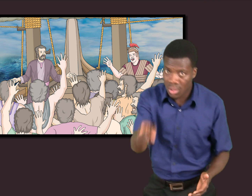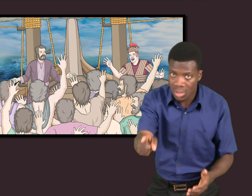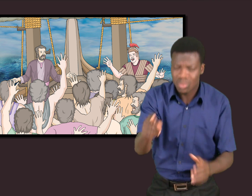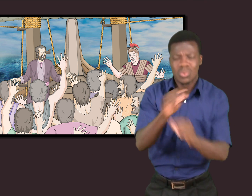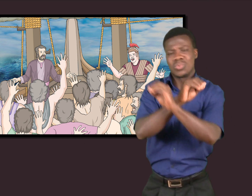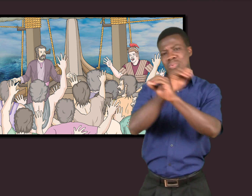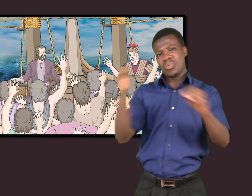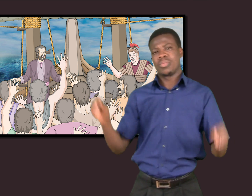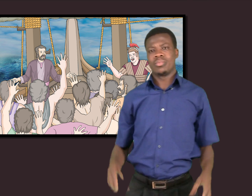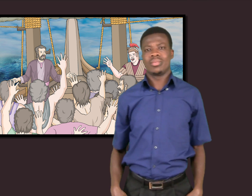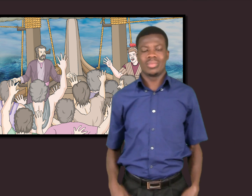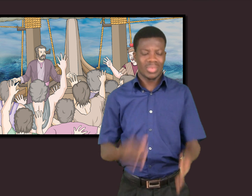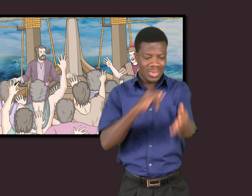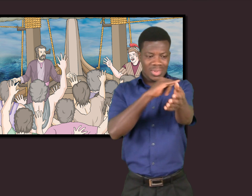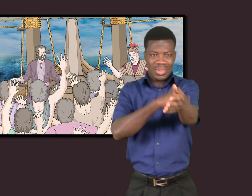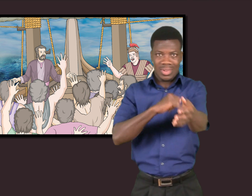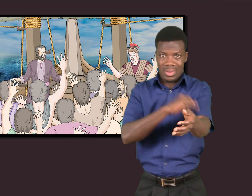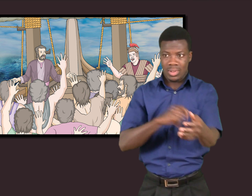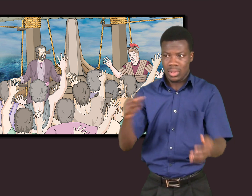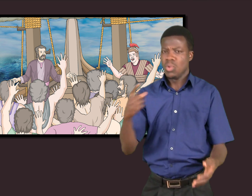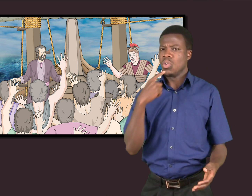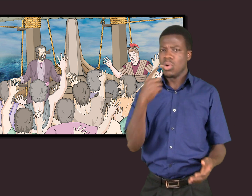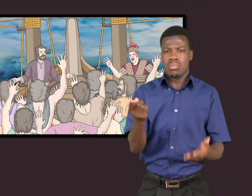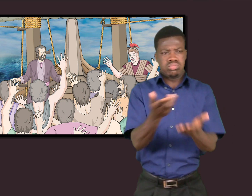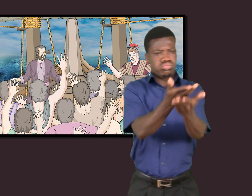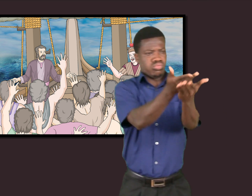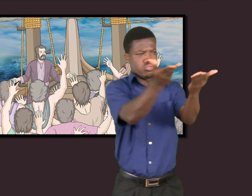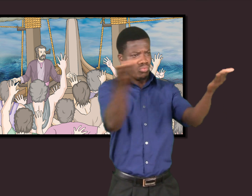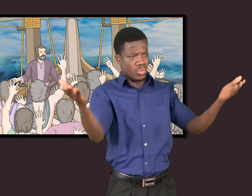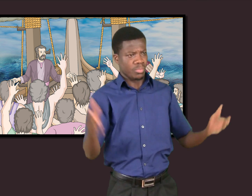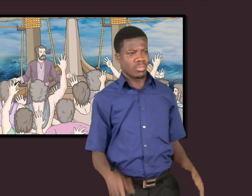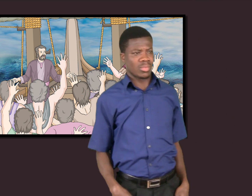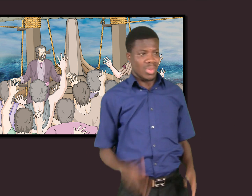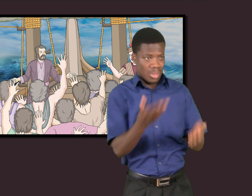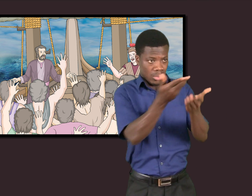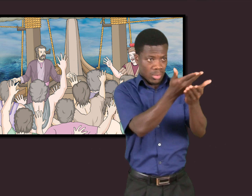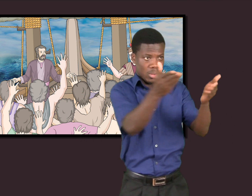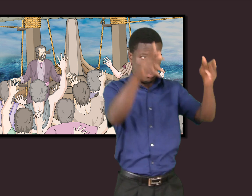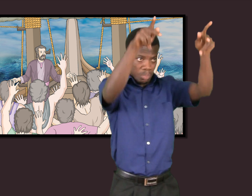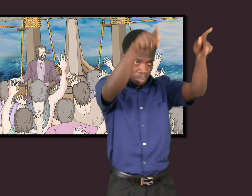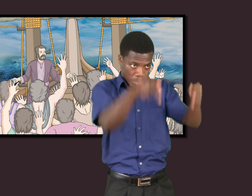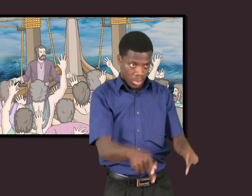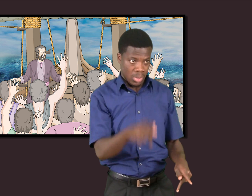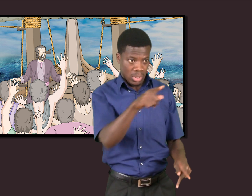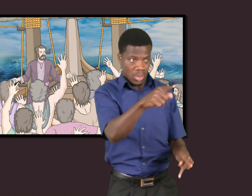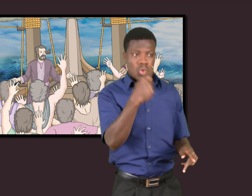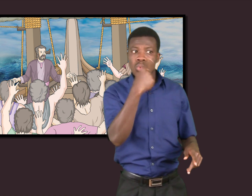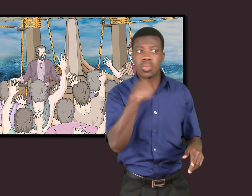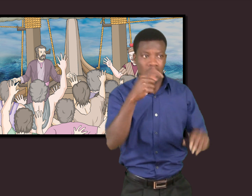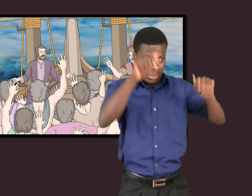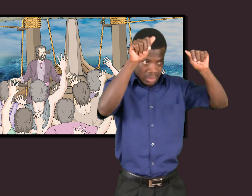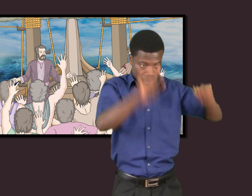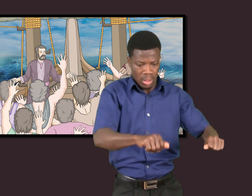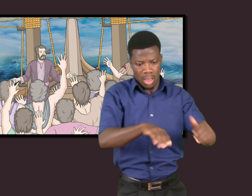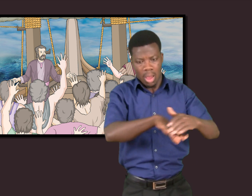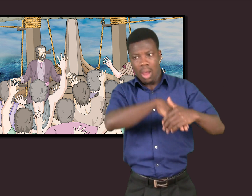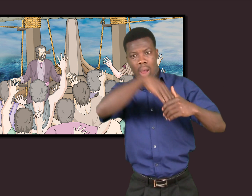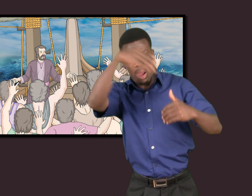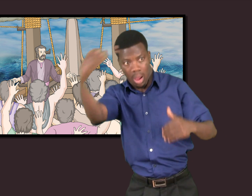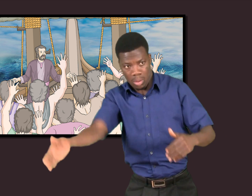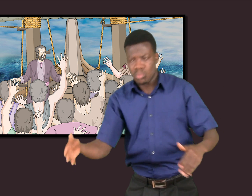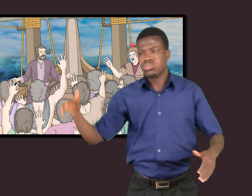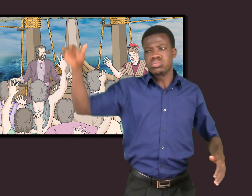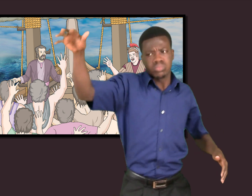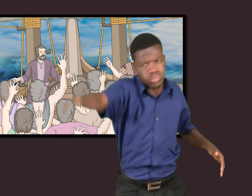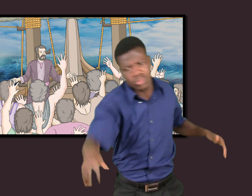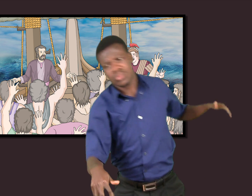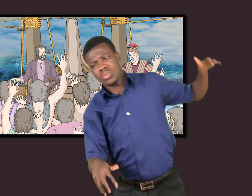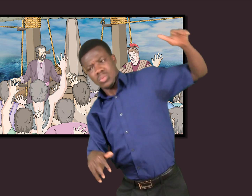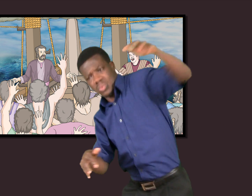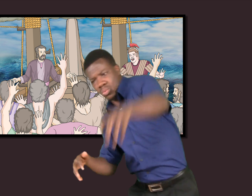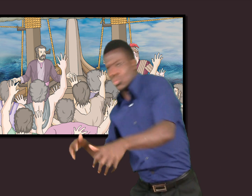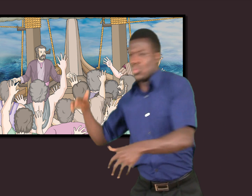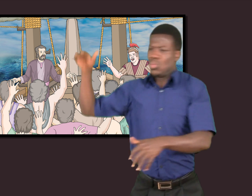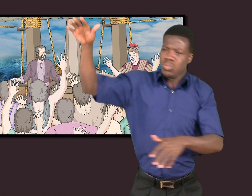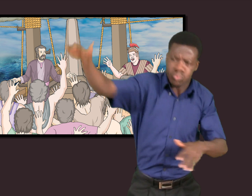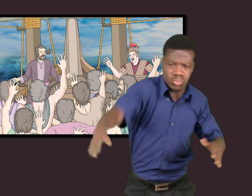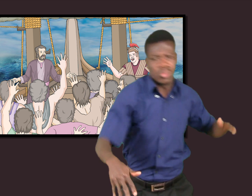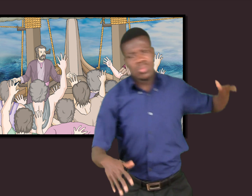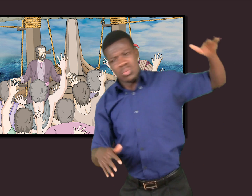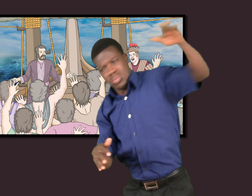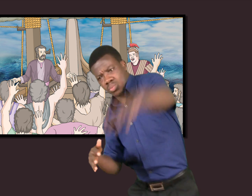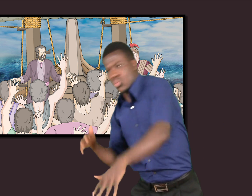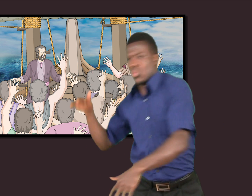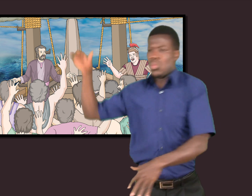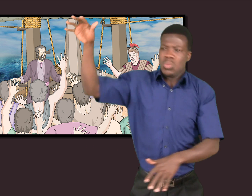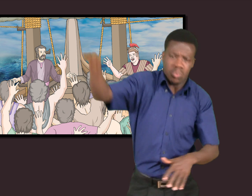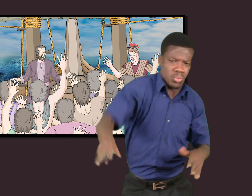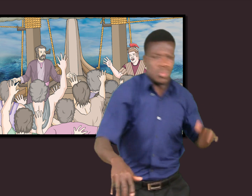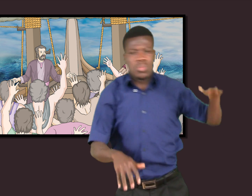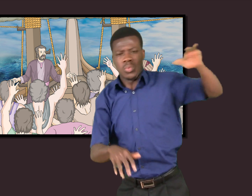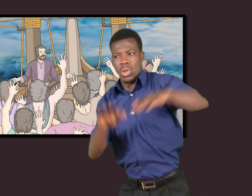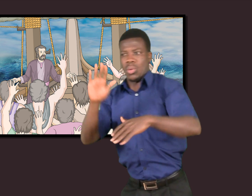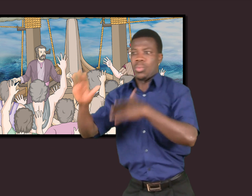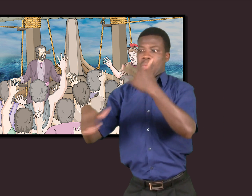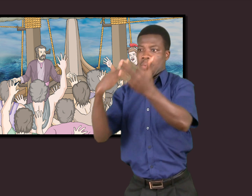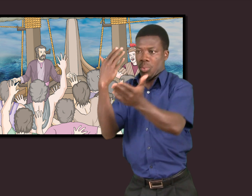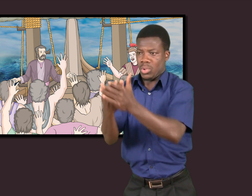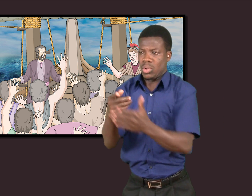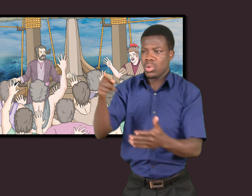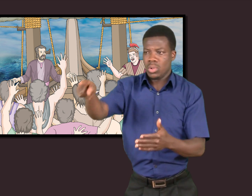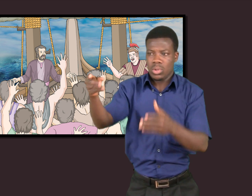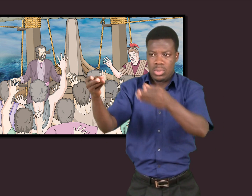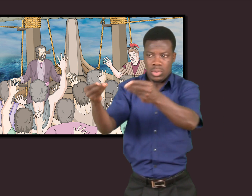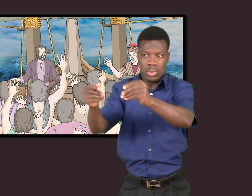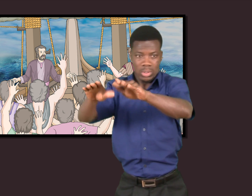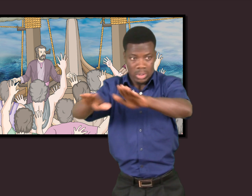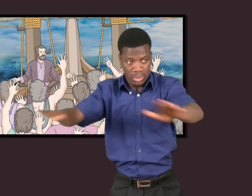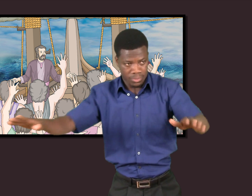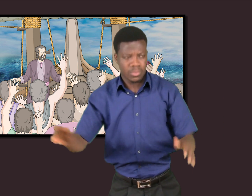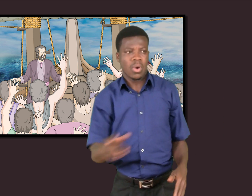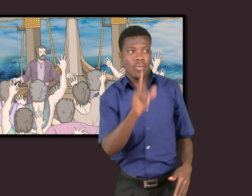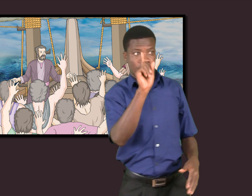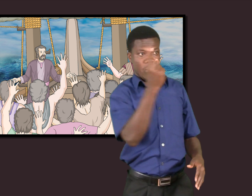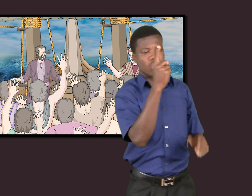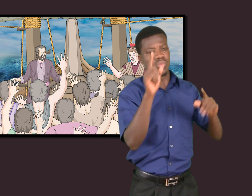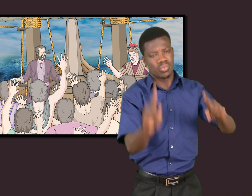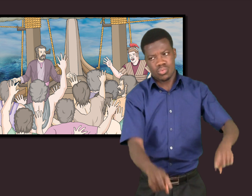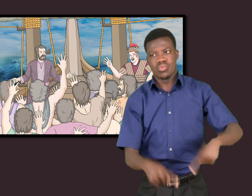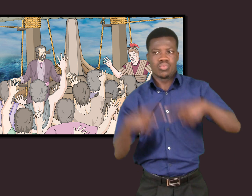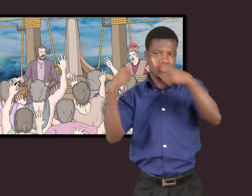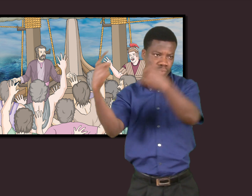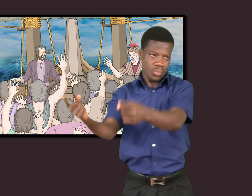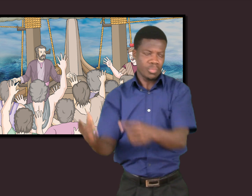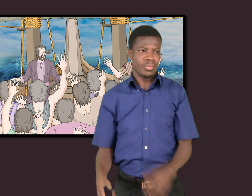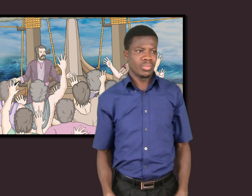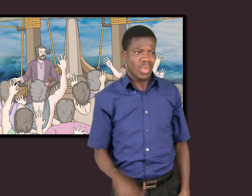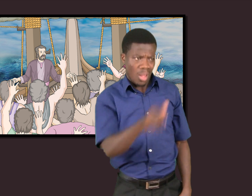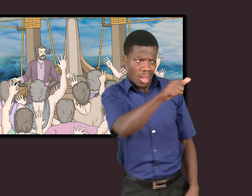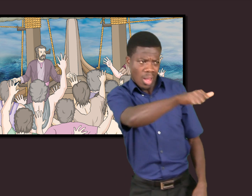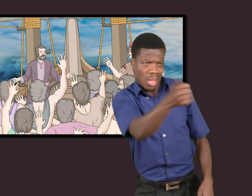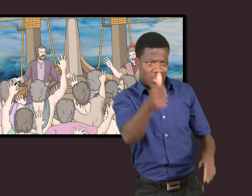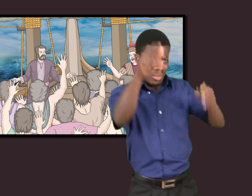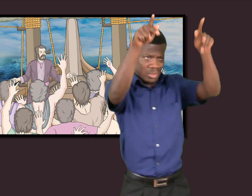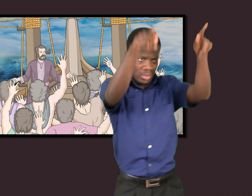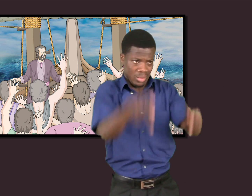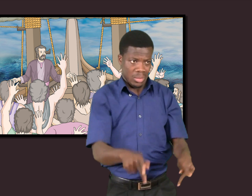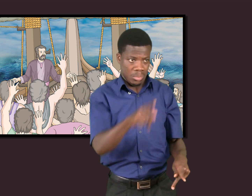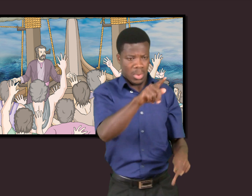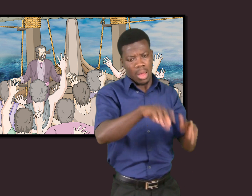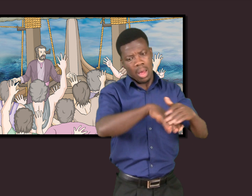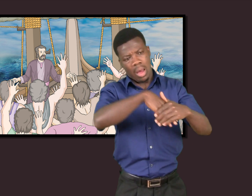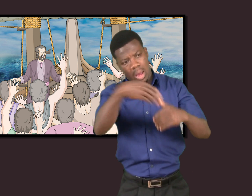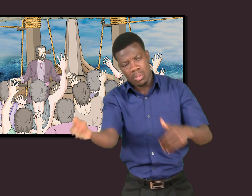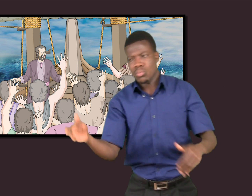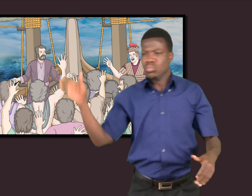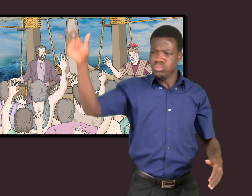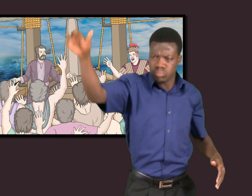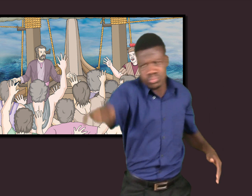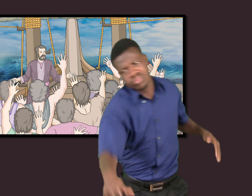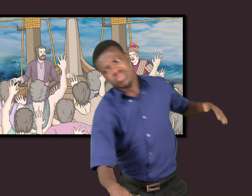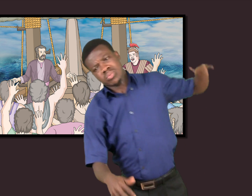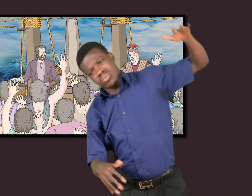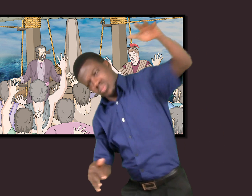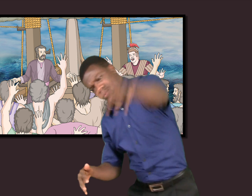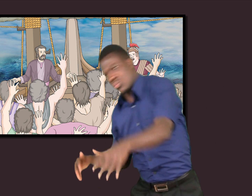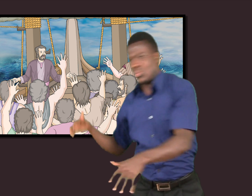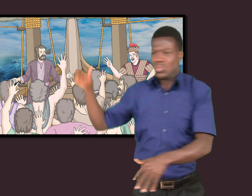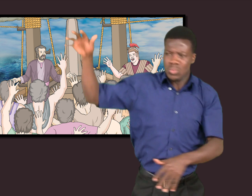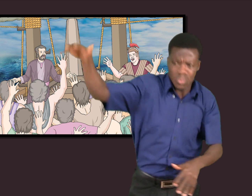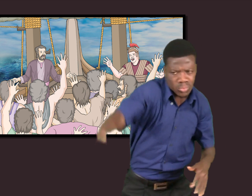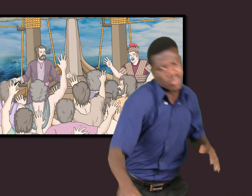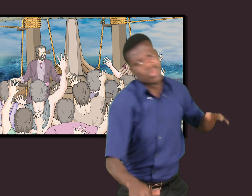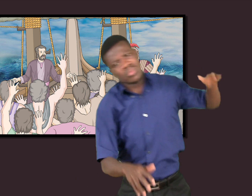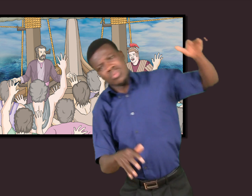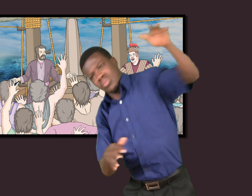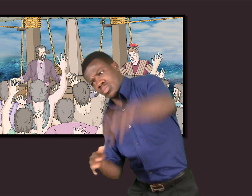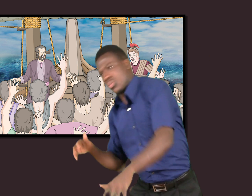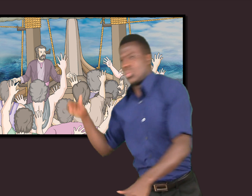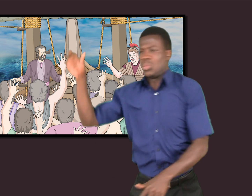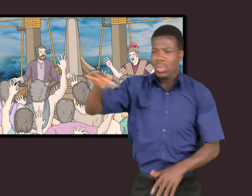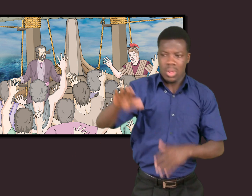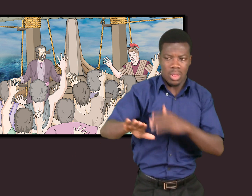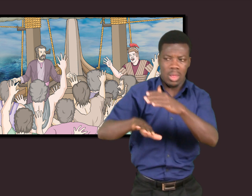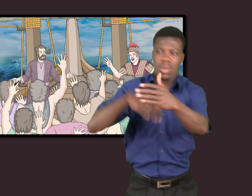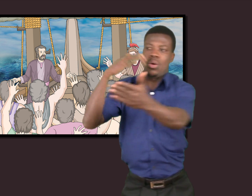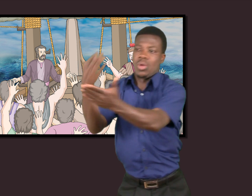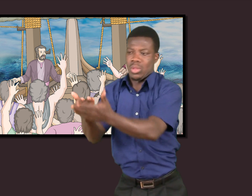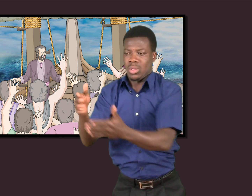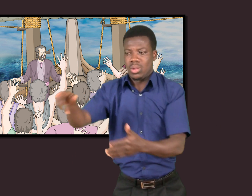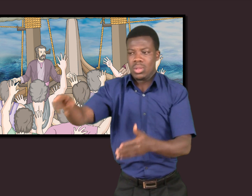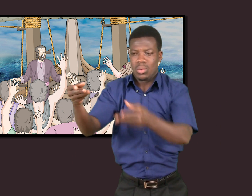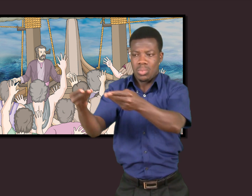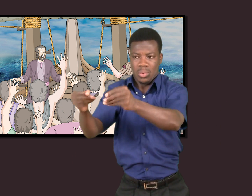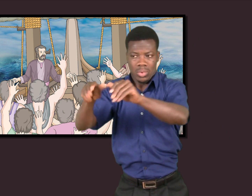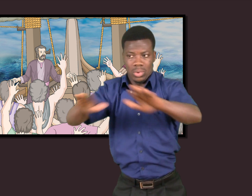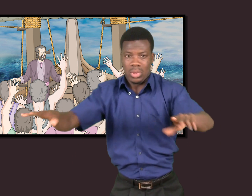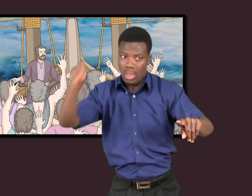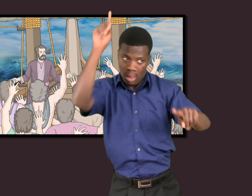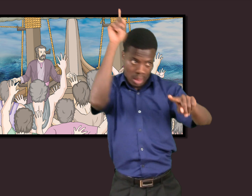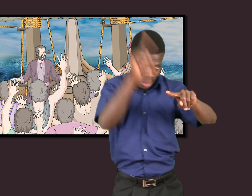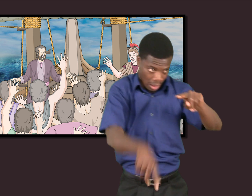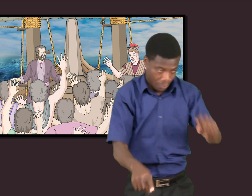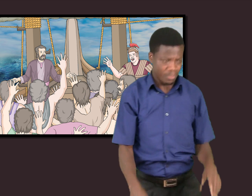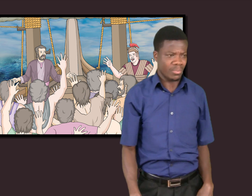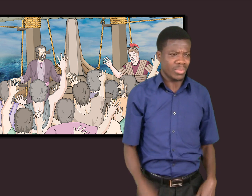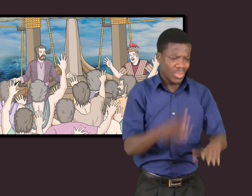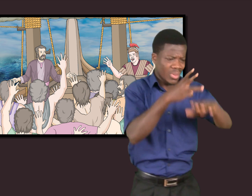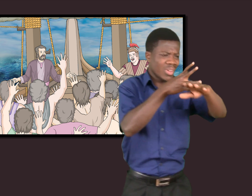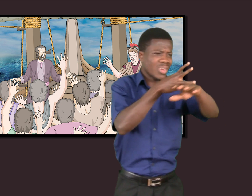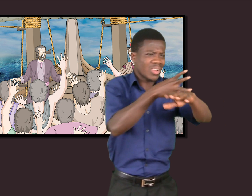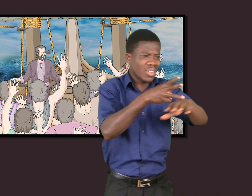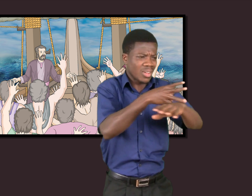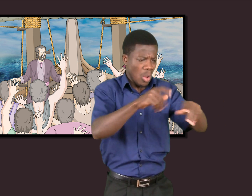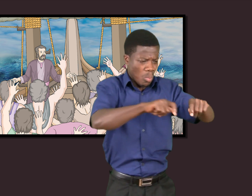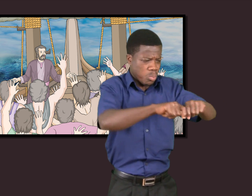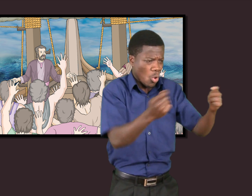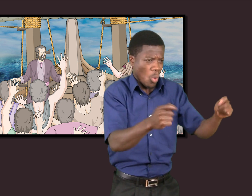He commanded those who could swim to jump overboard first and get to land.